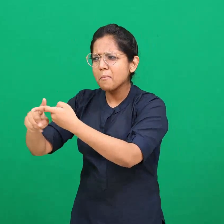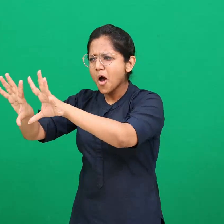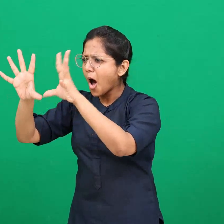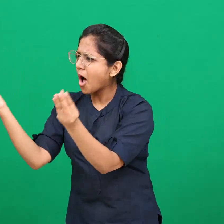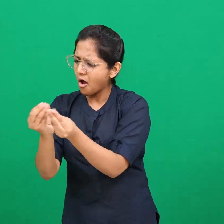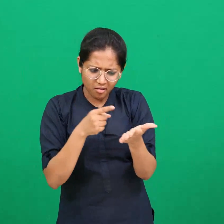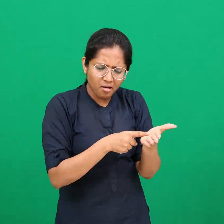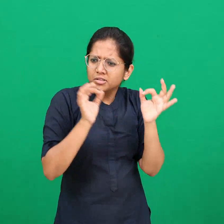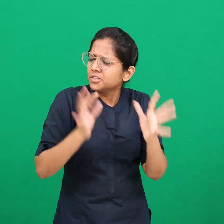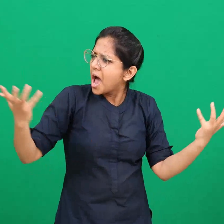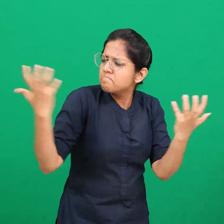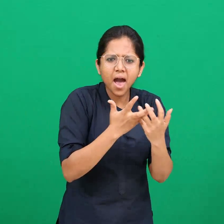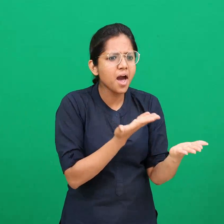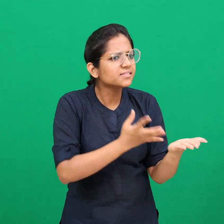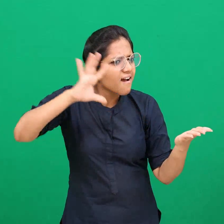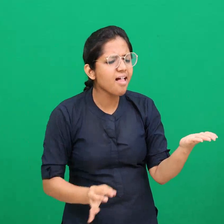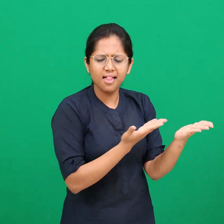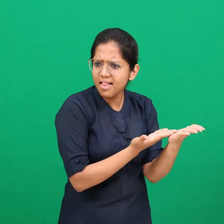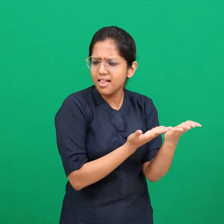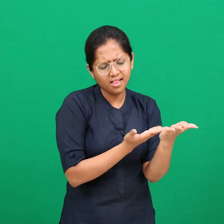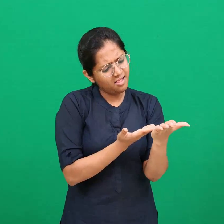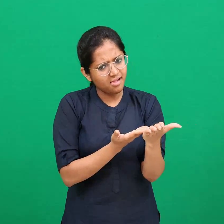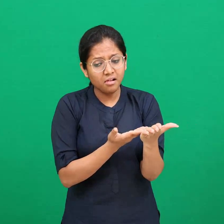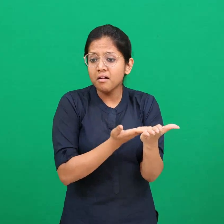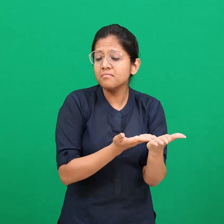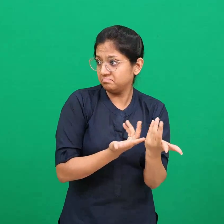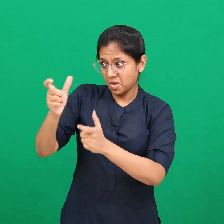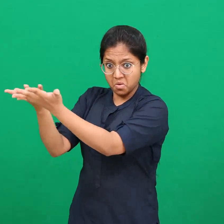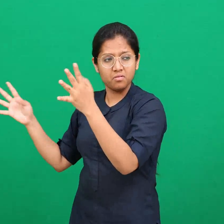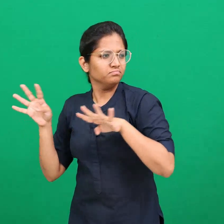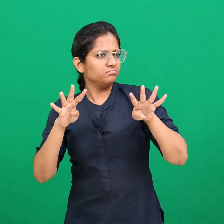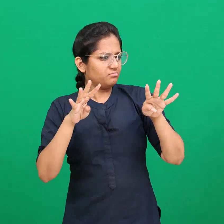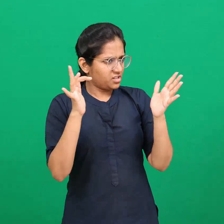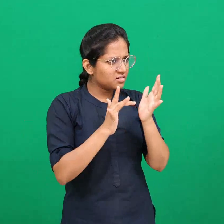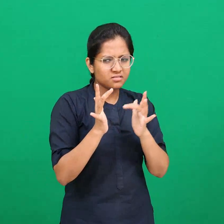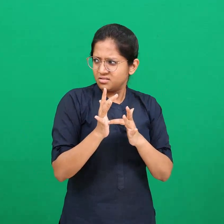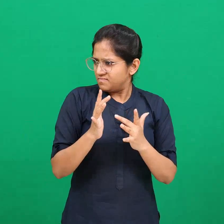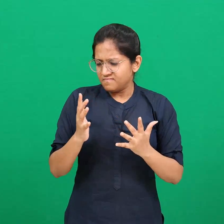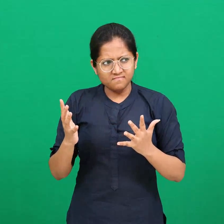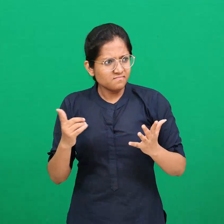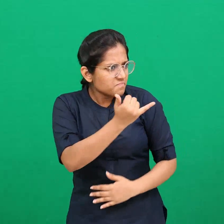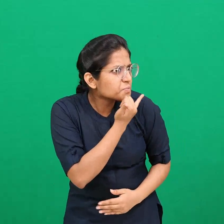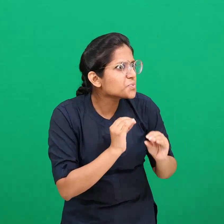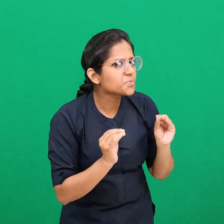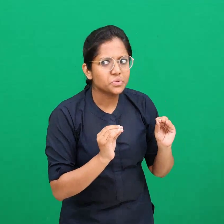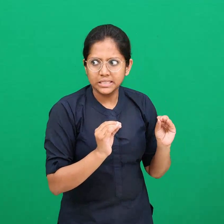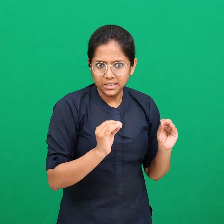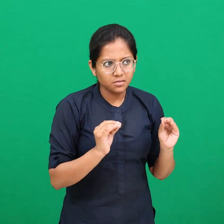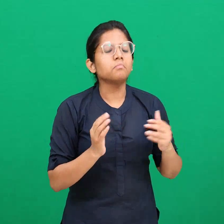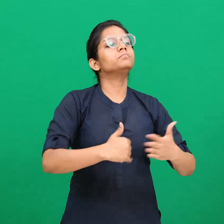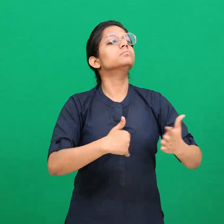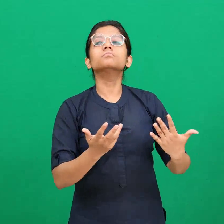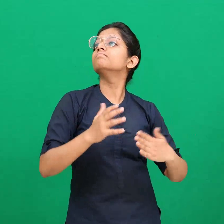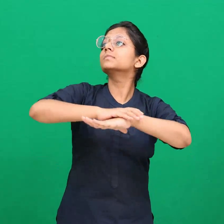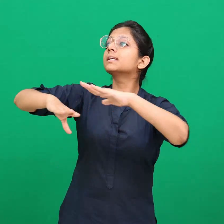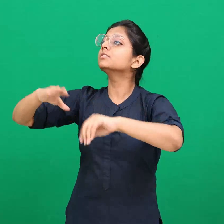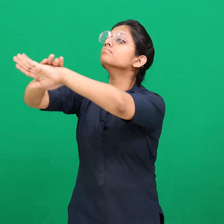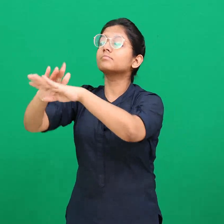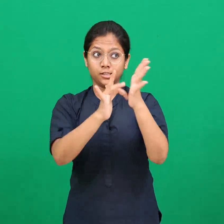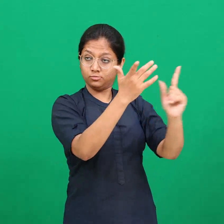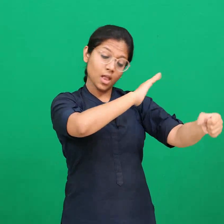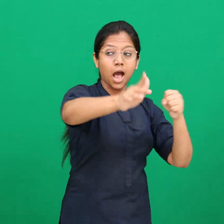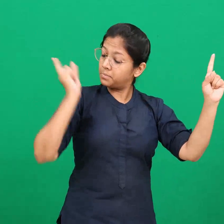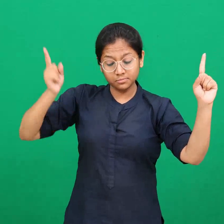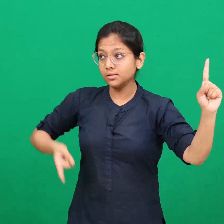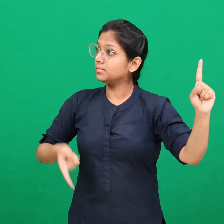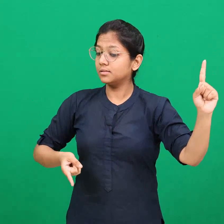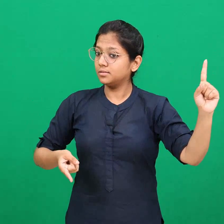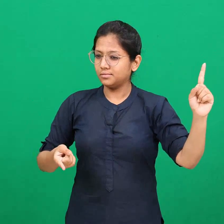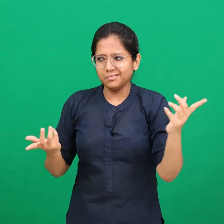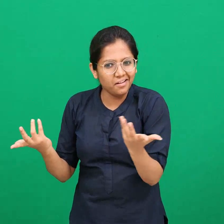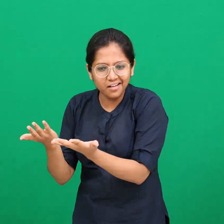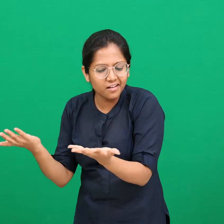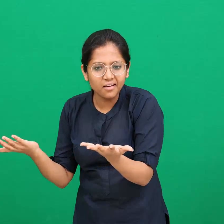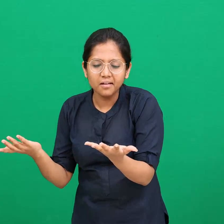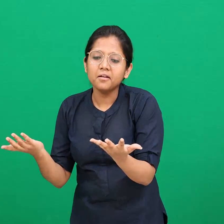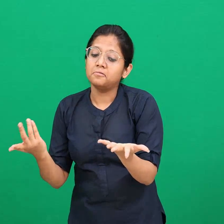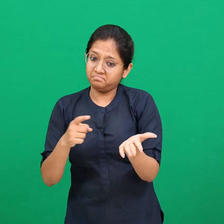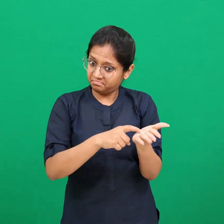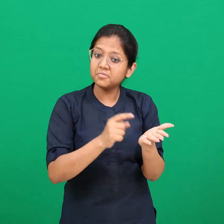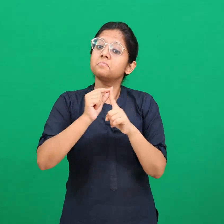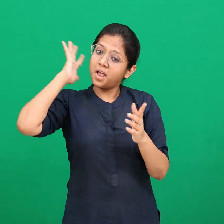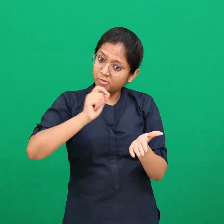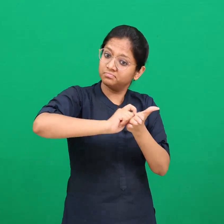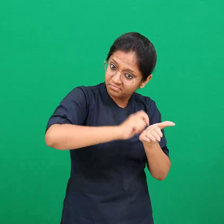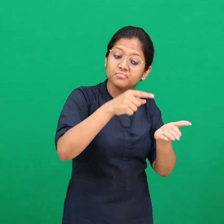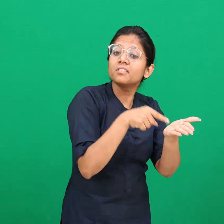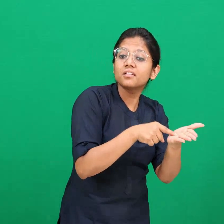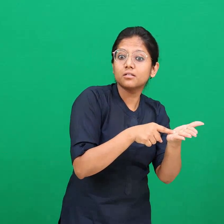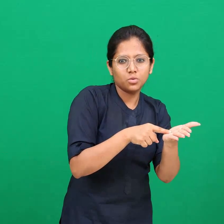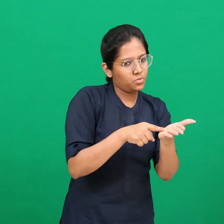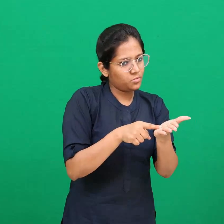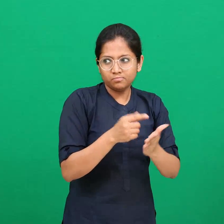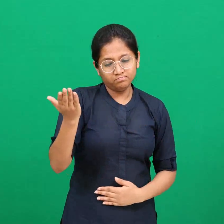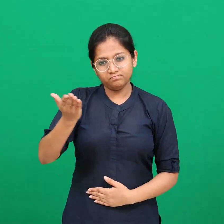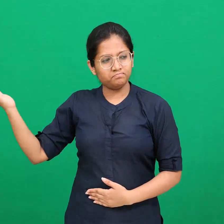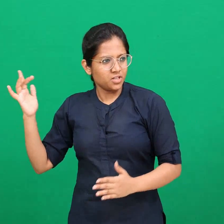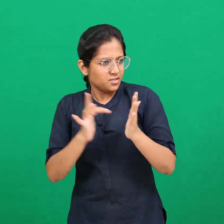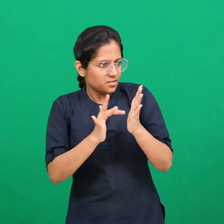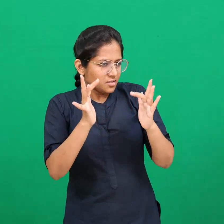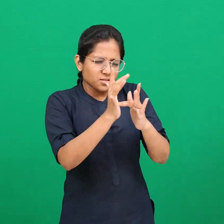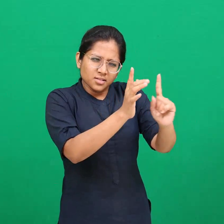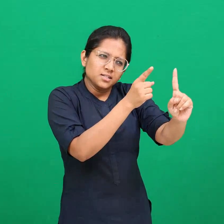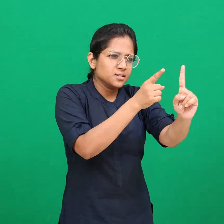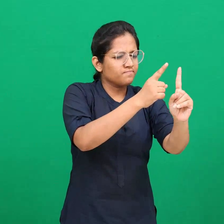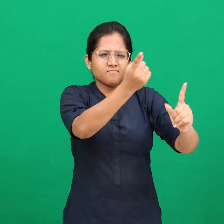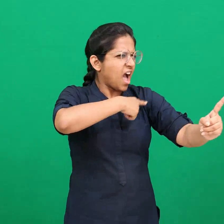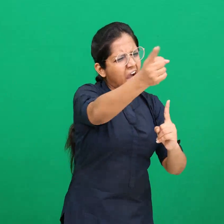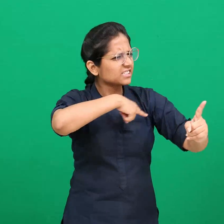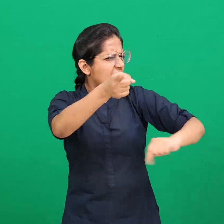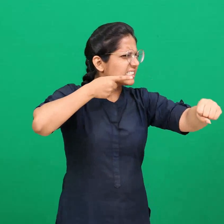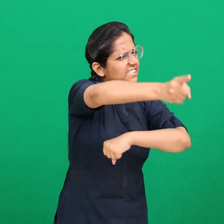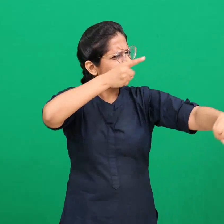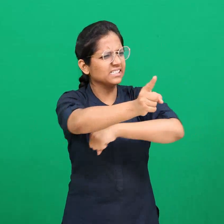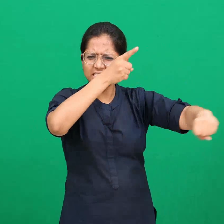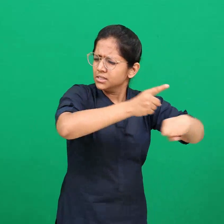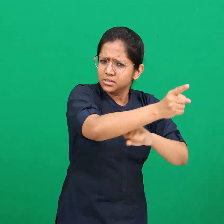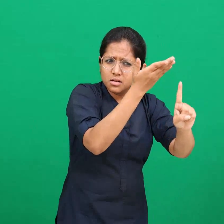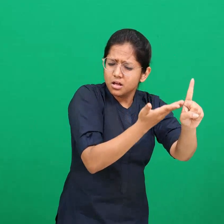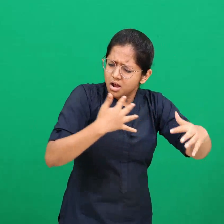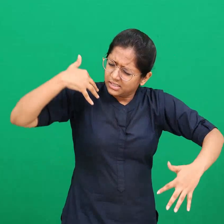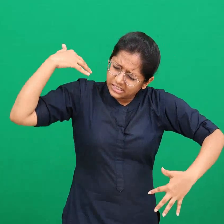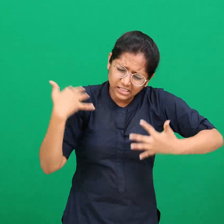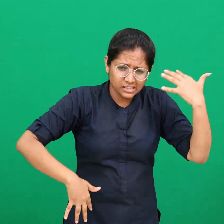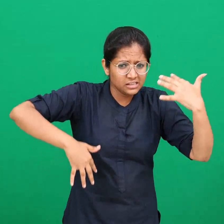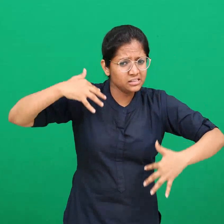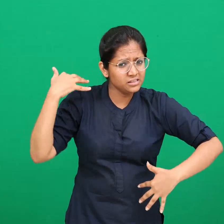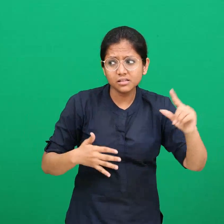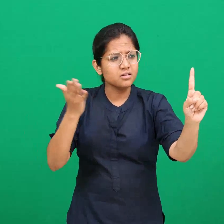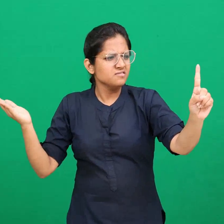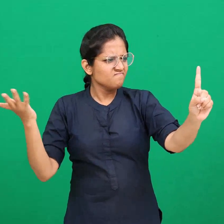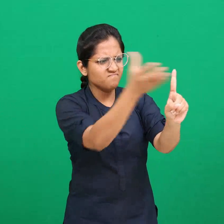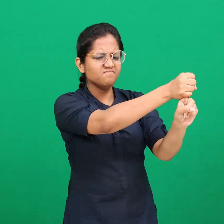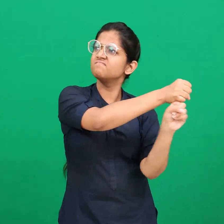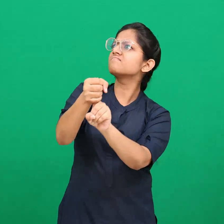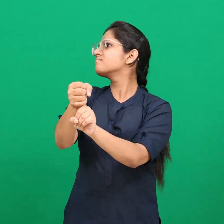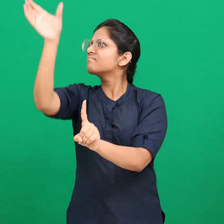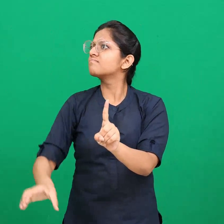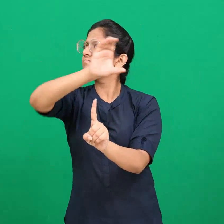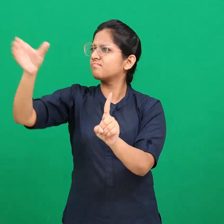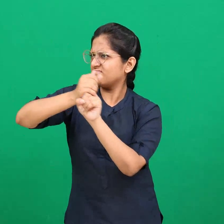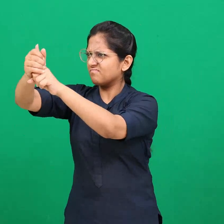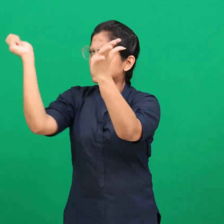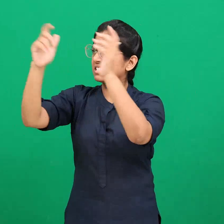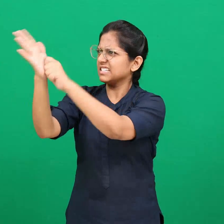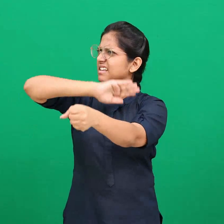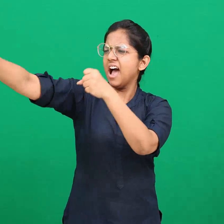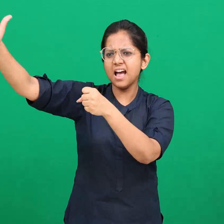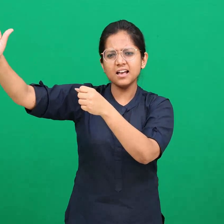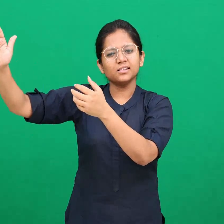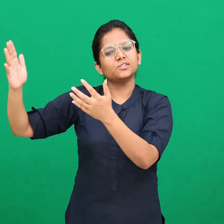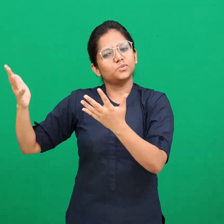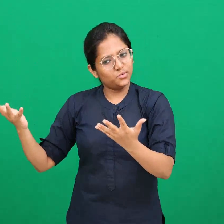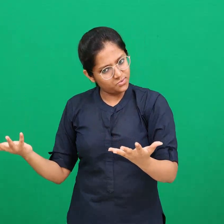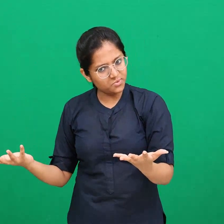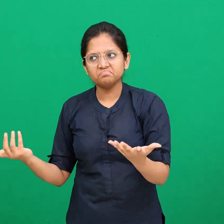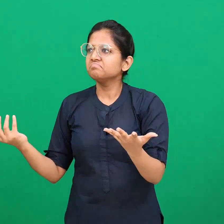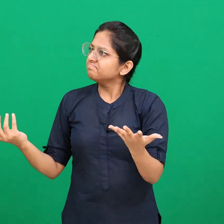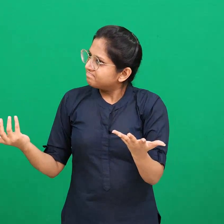And though they found no ground for a death sentence, they asked Pilate to have Him executed.